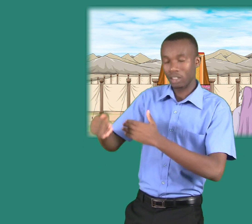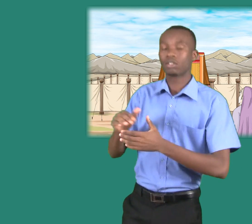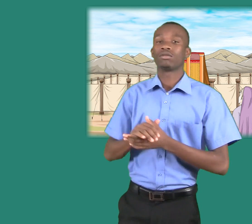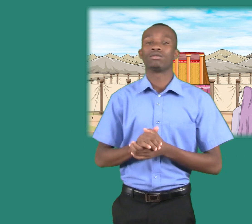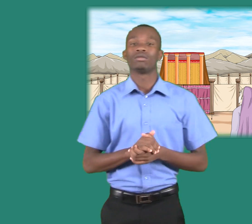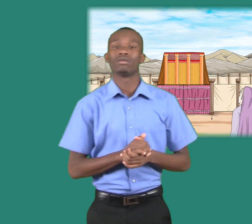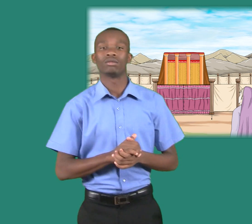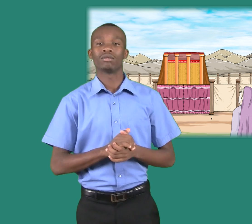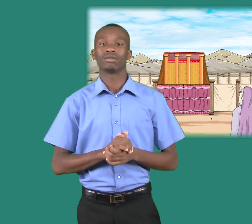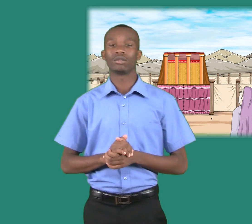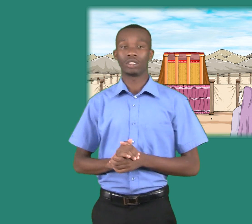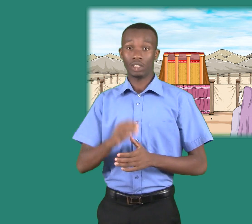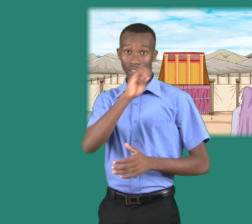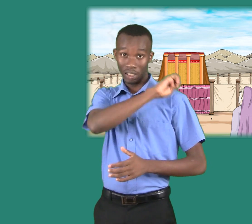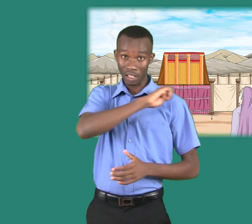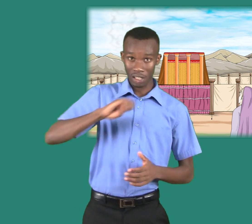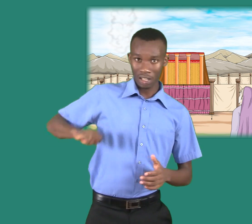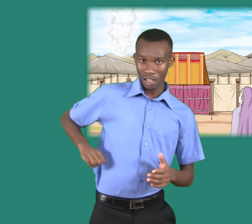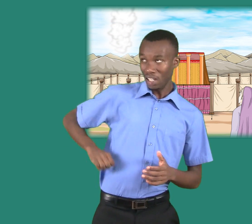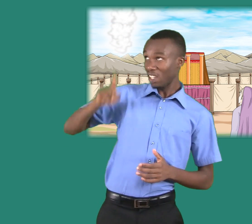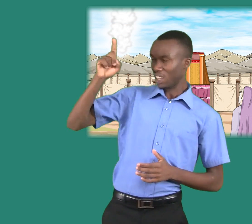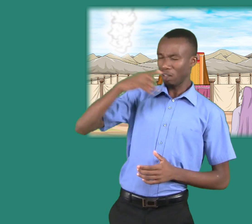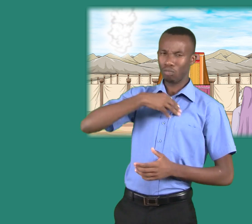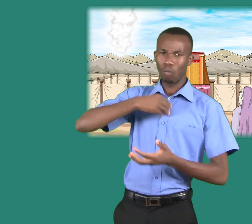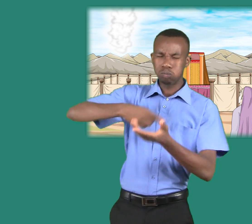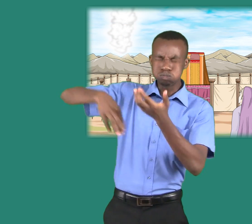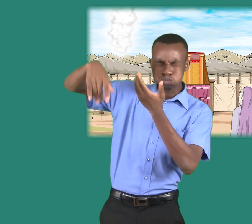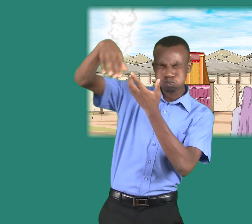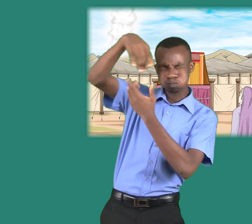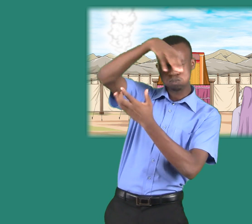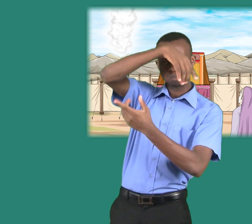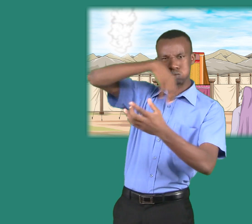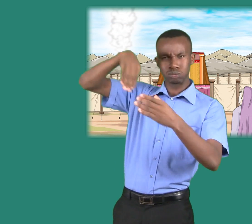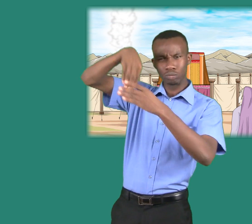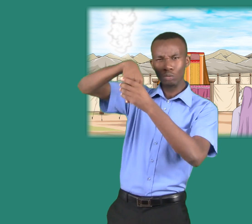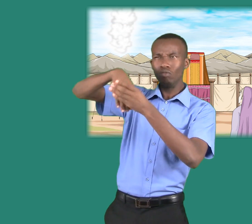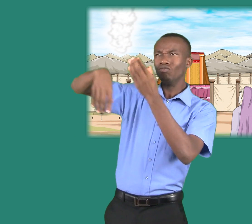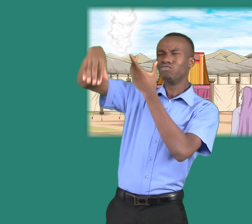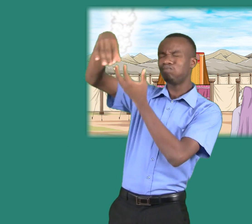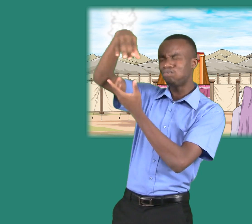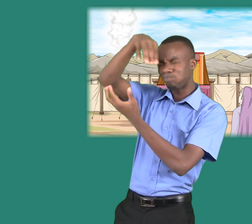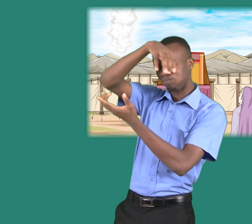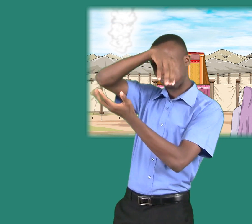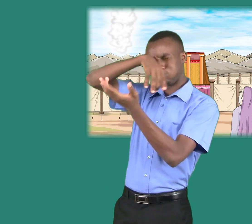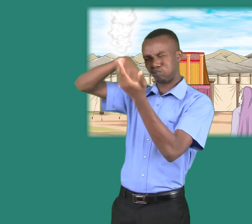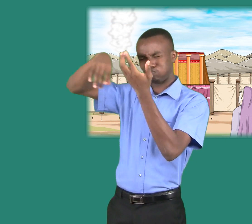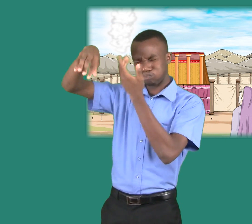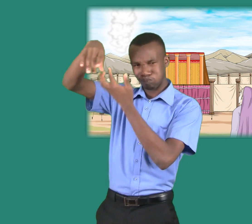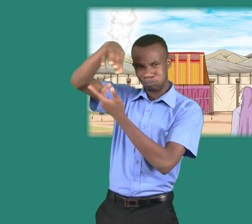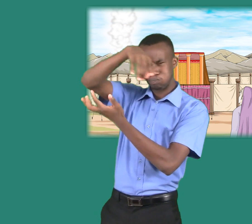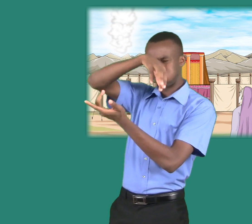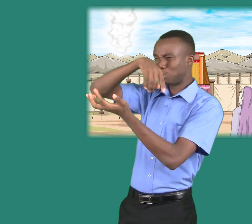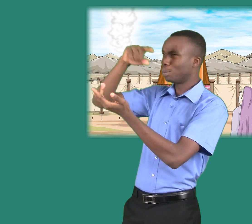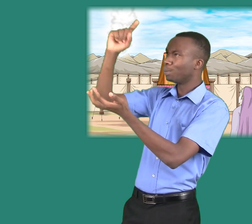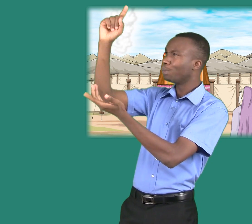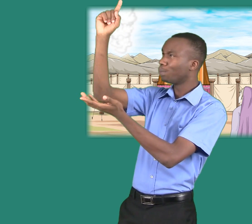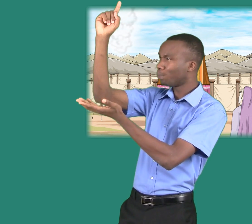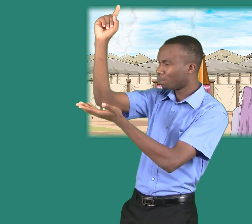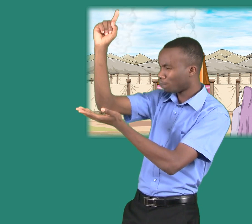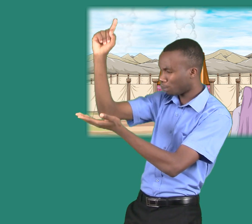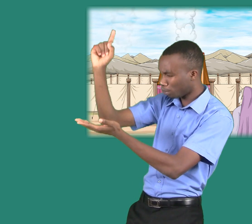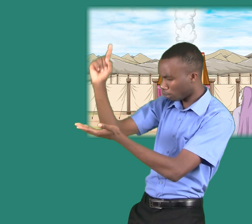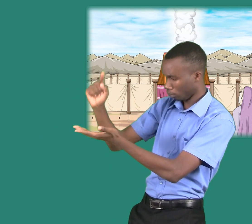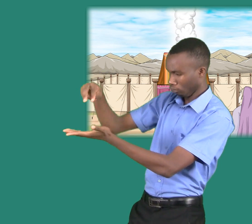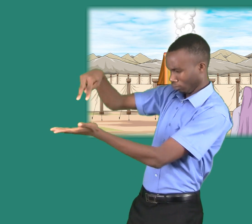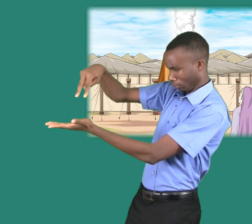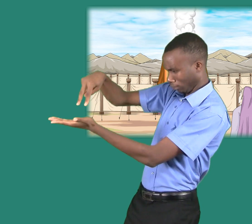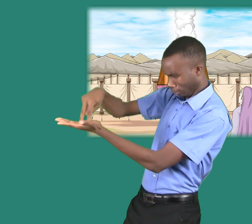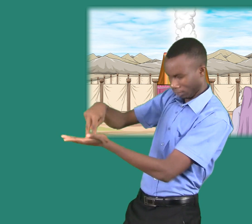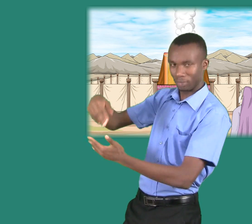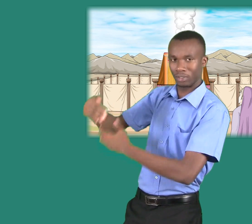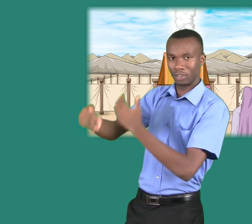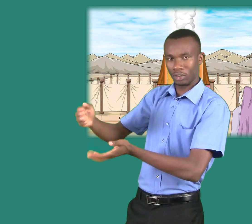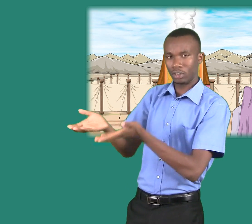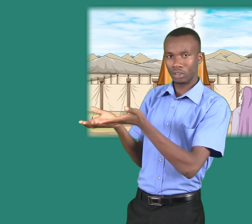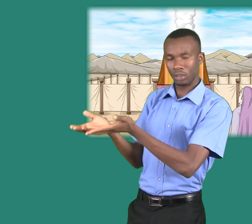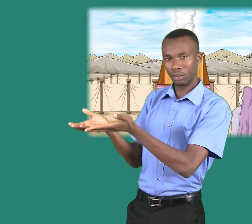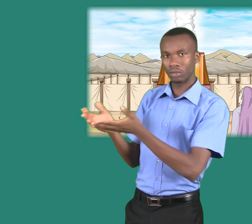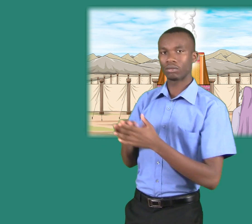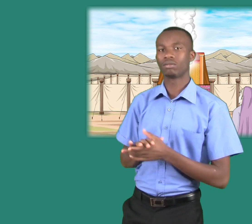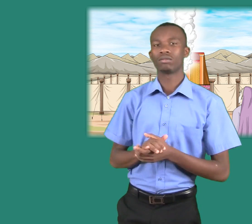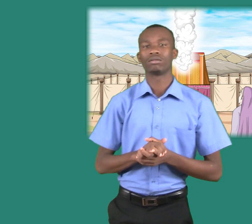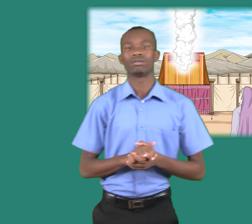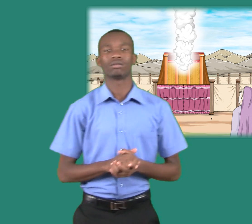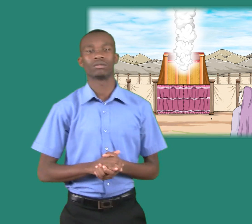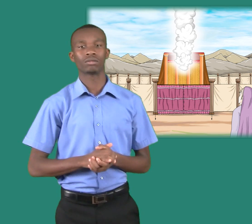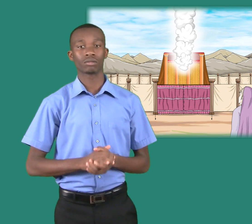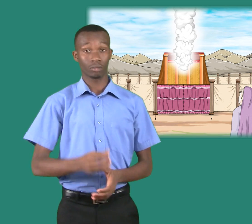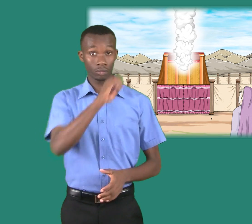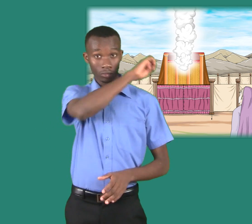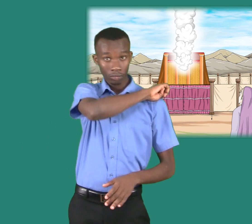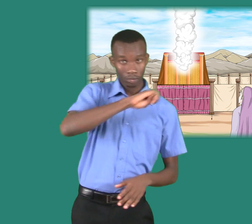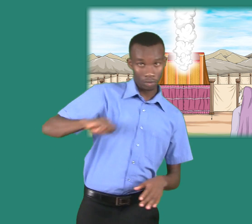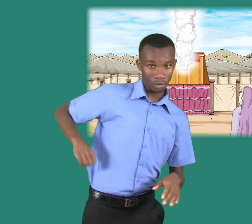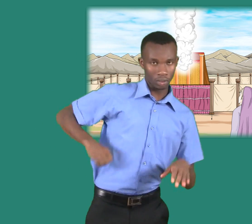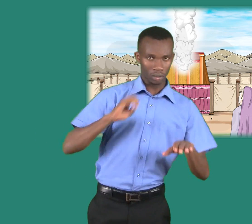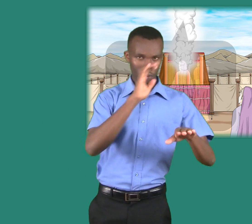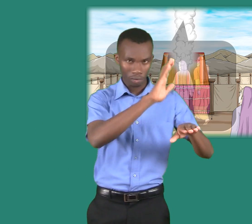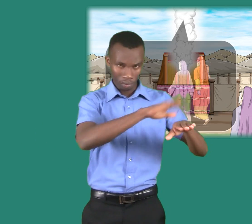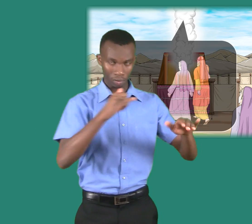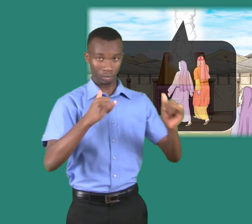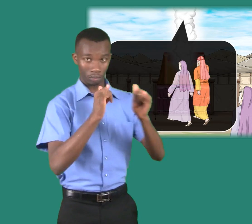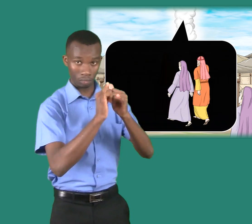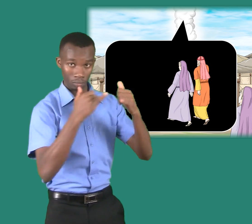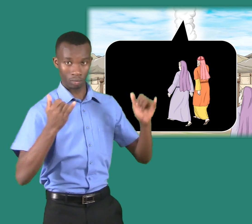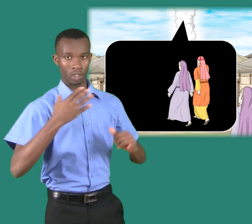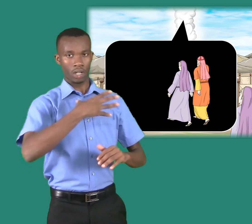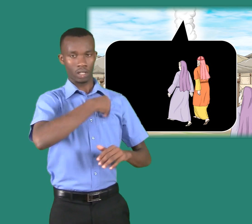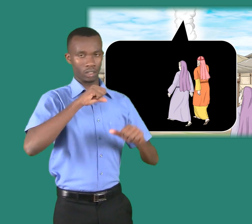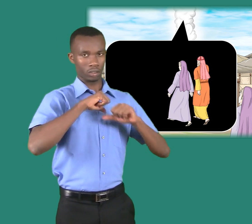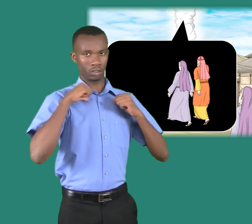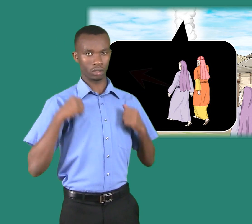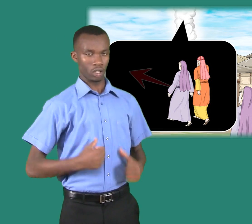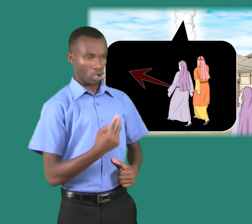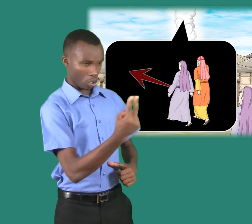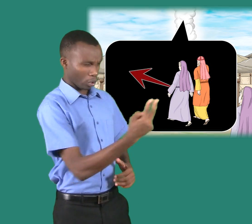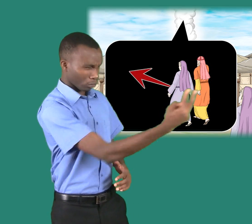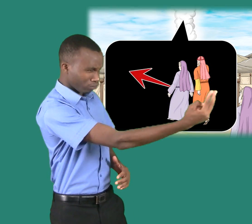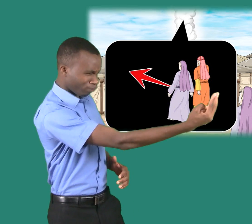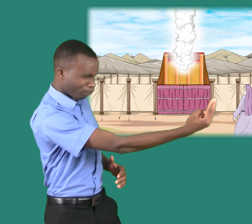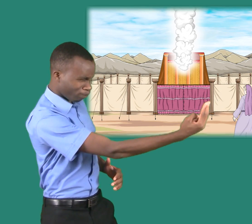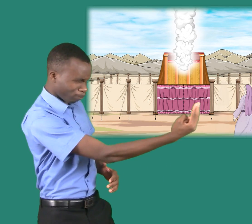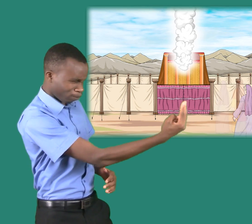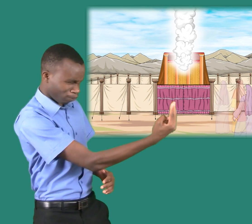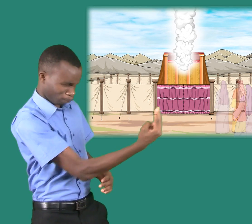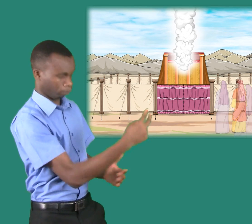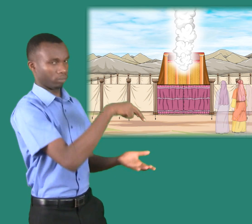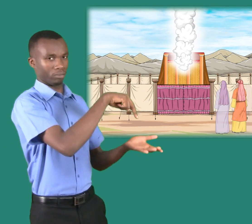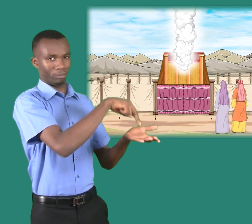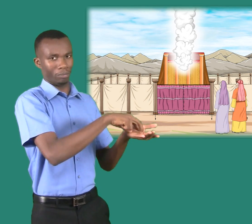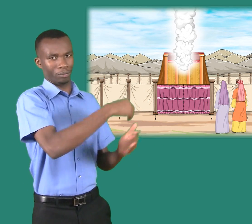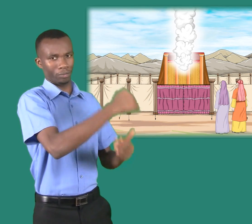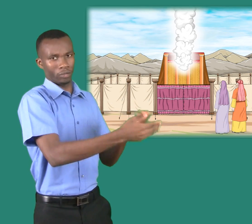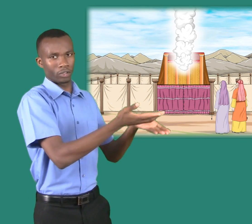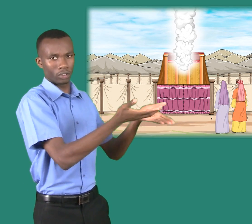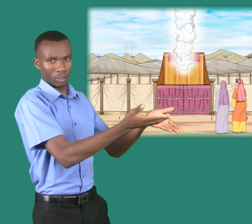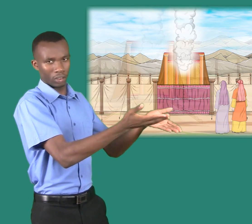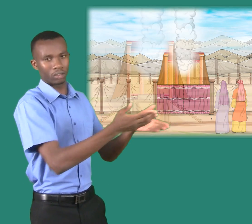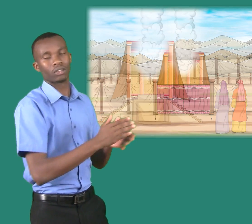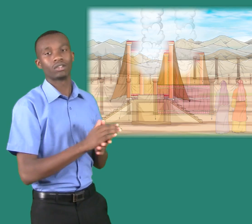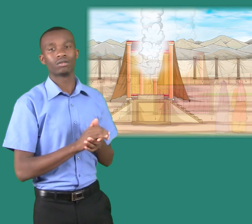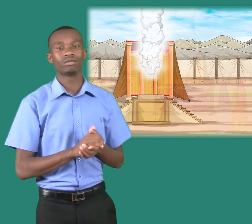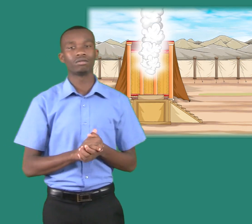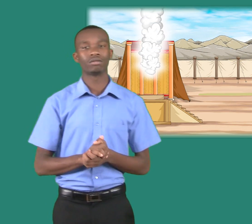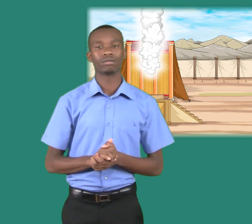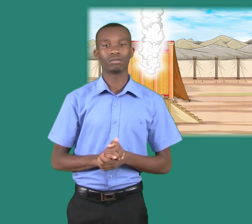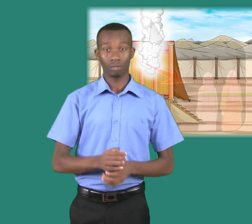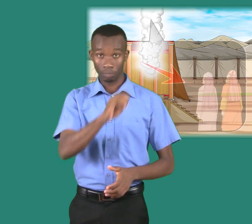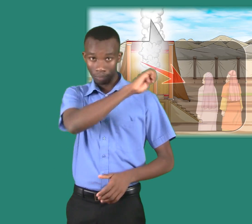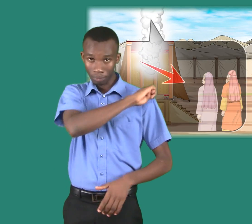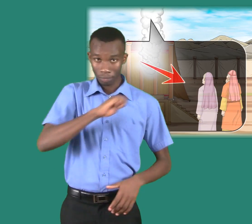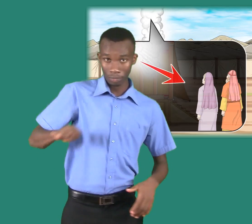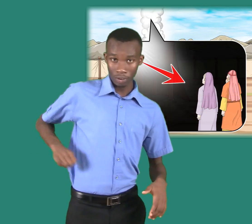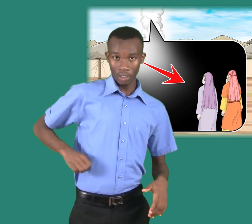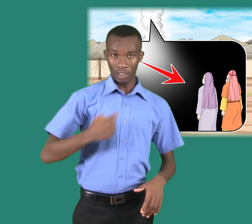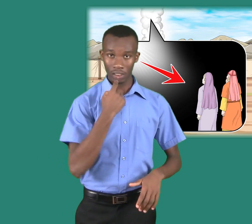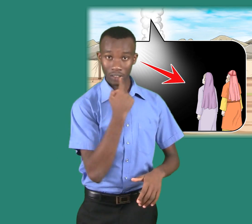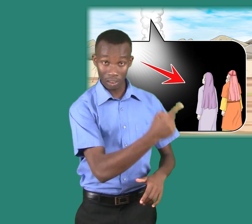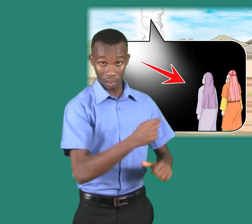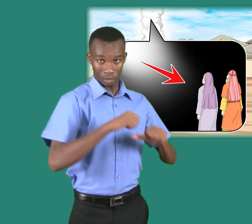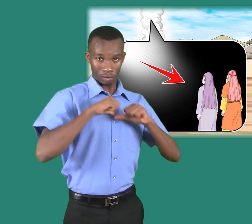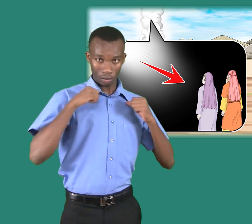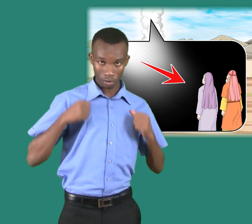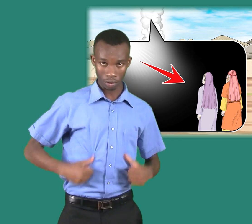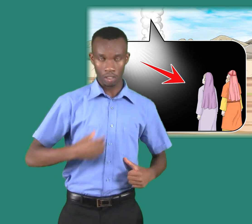So the three went out, and the LORD came down in a pillar of cloud, stood at the entrance to the Tent, and summoned Aaron and Miriam.